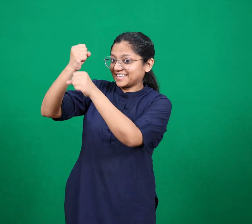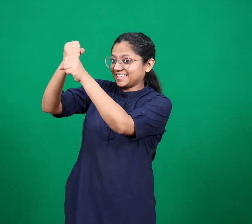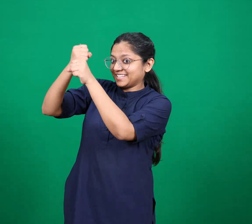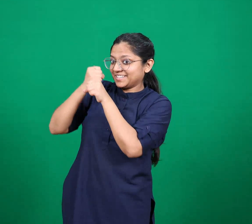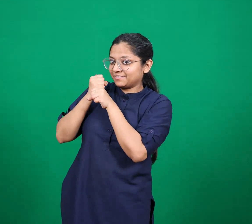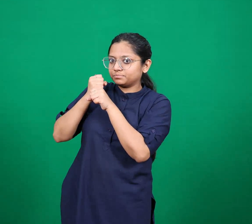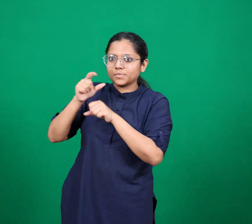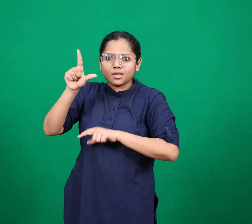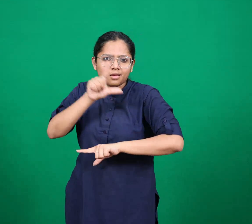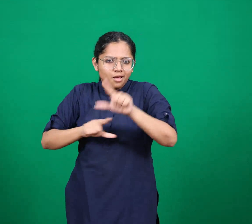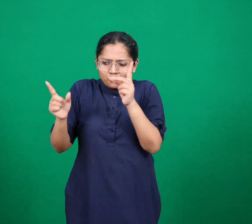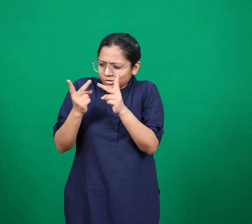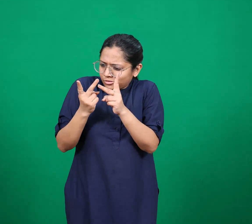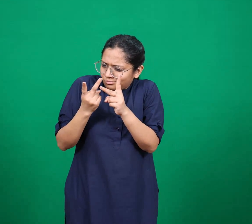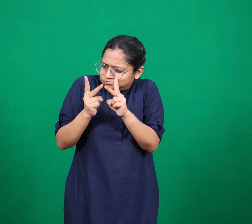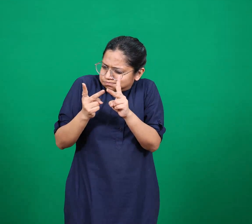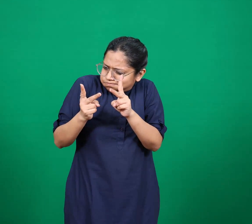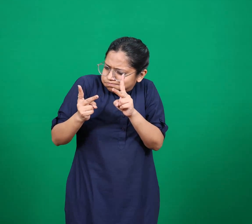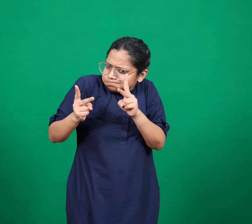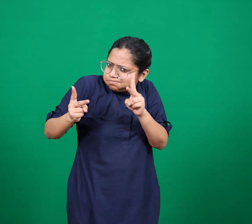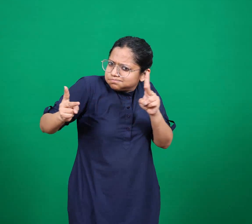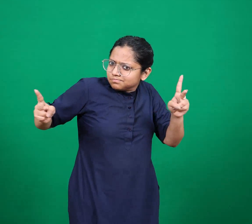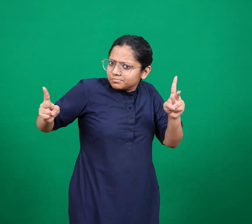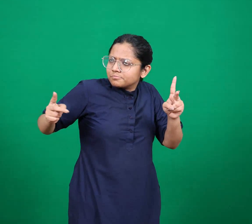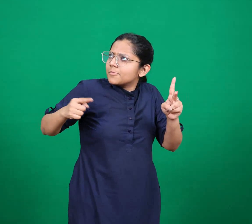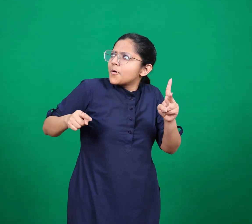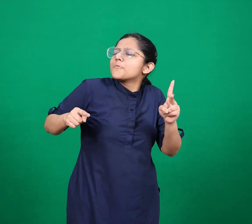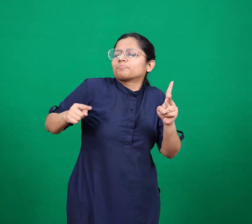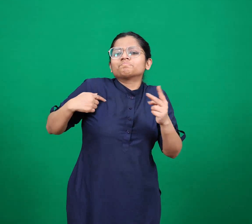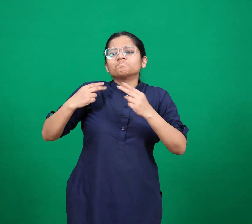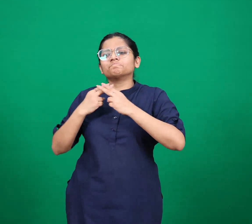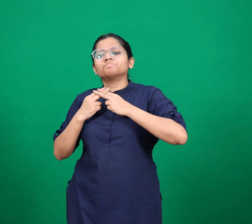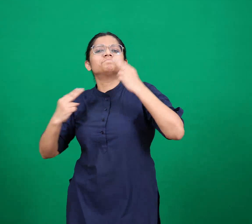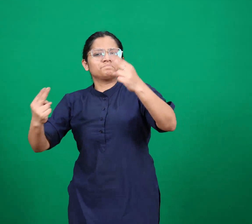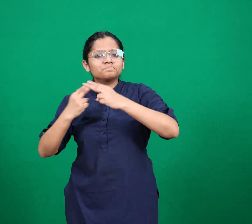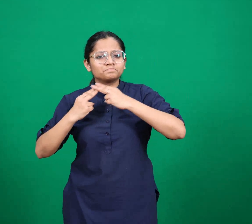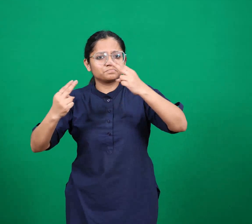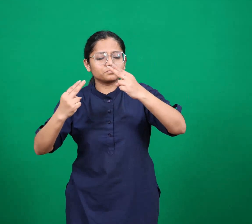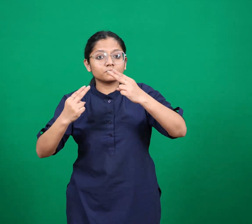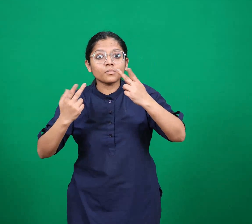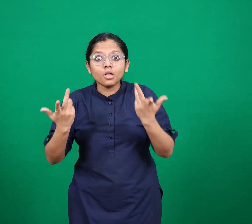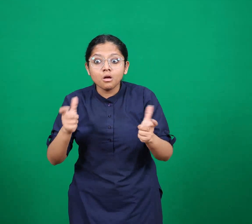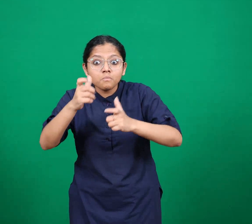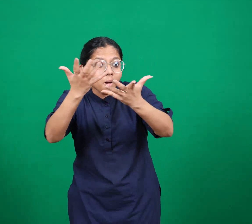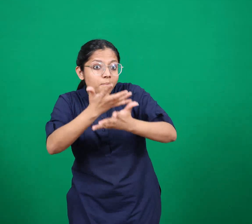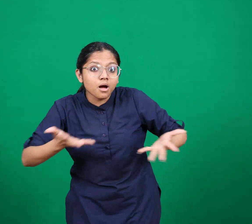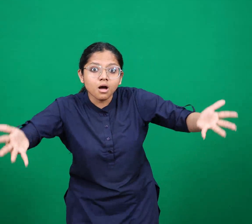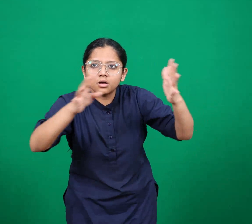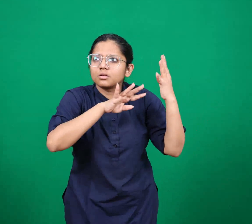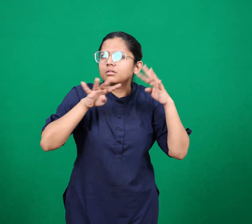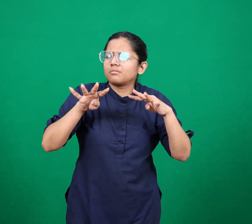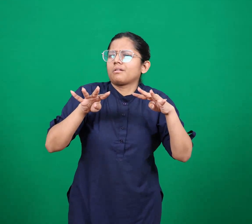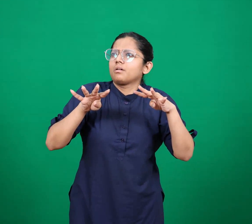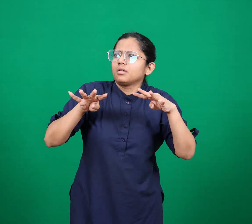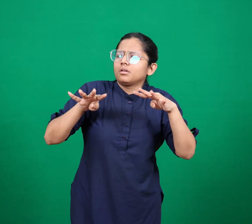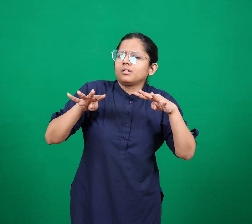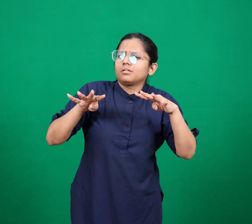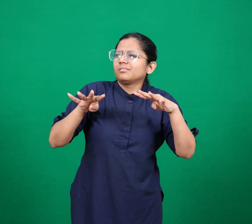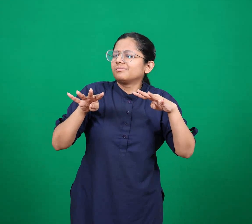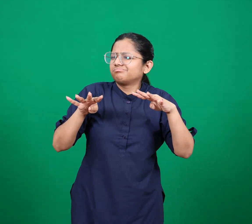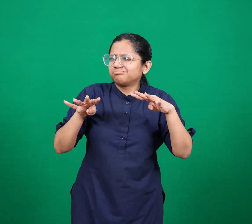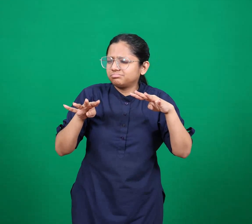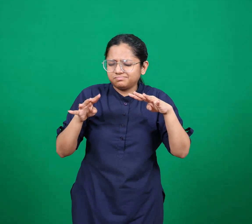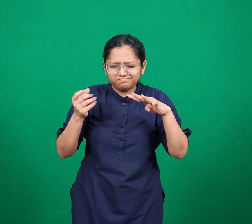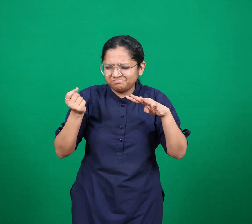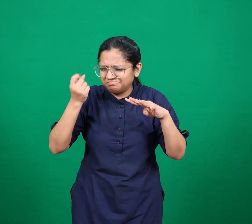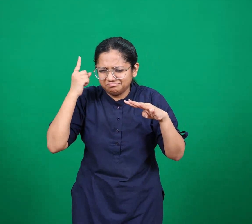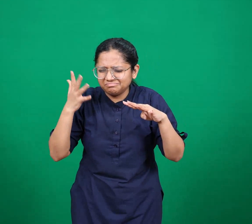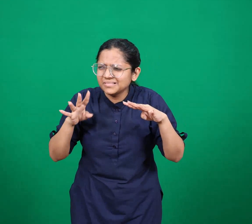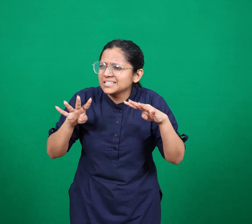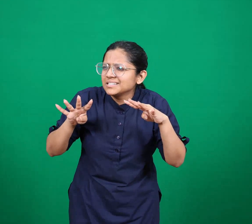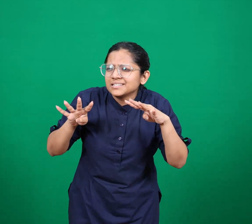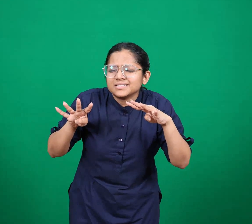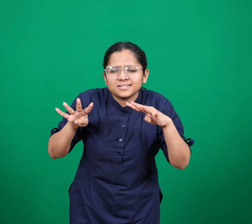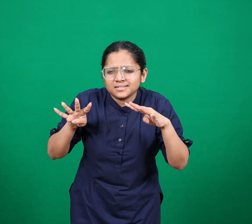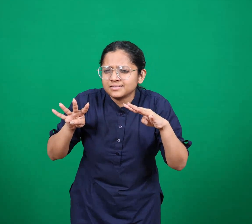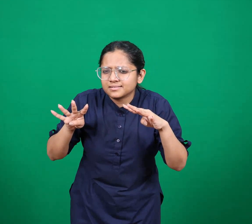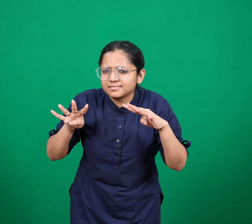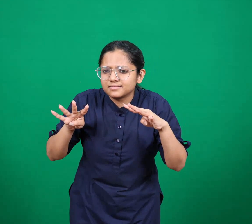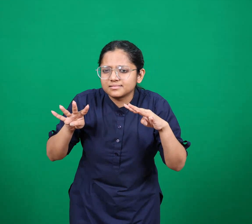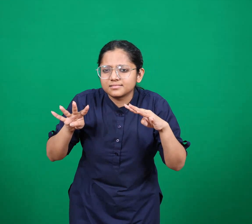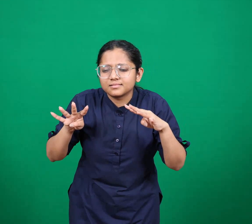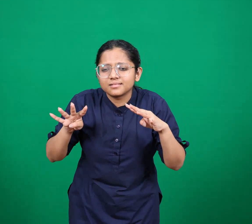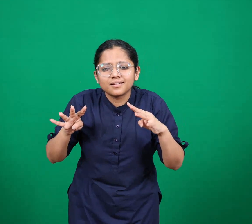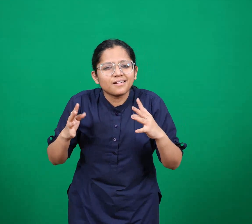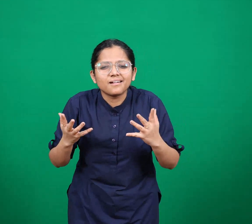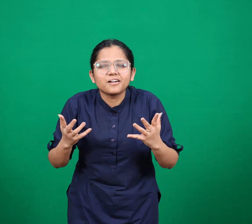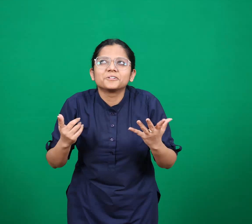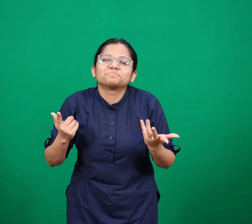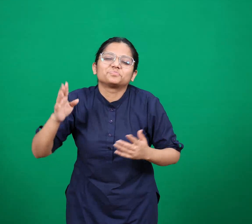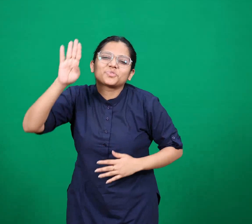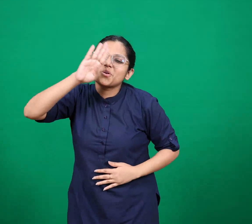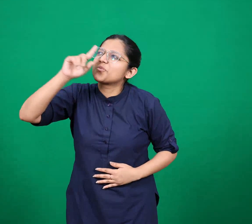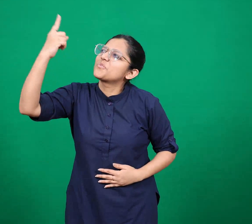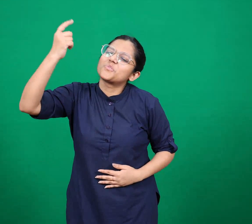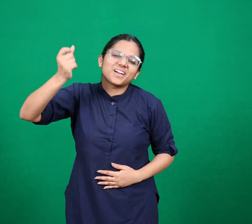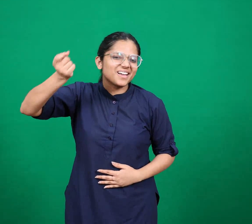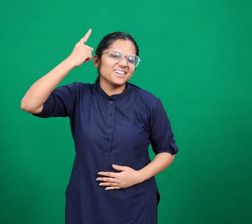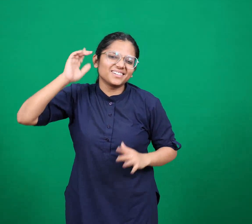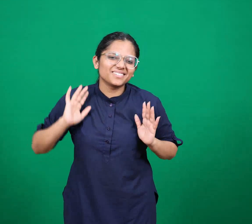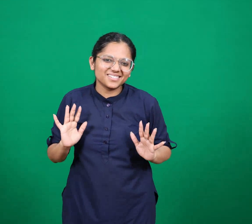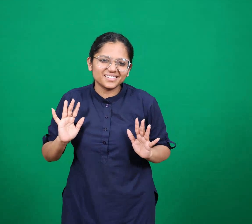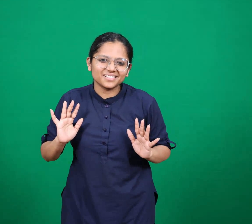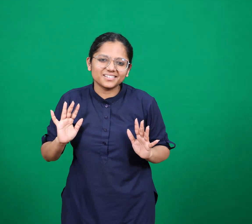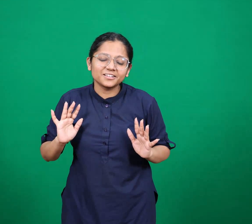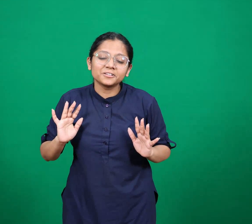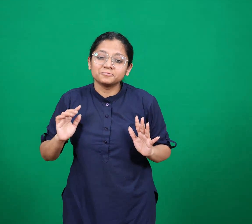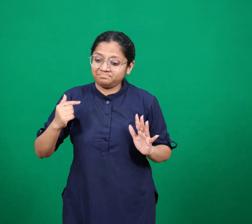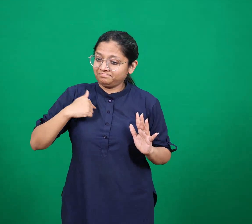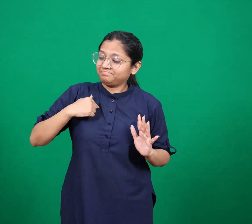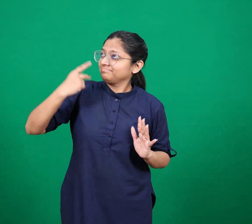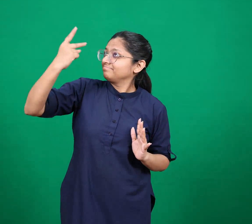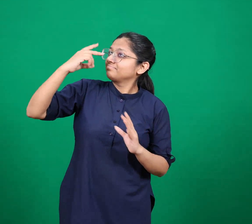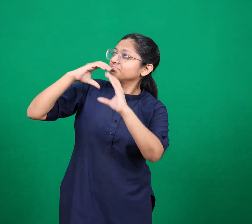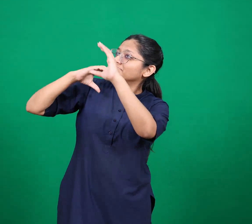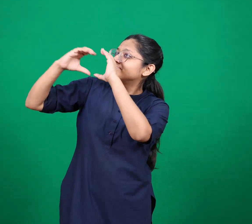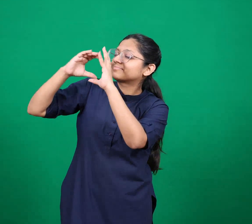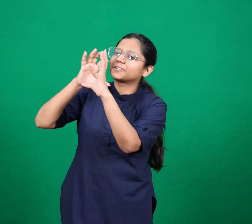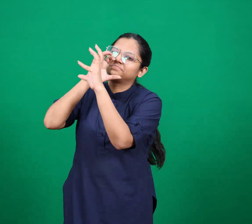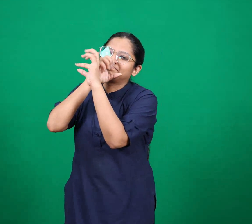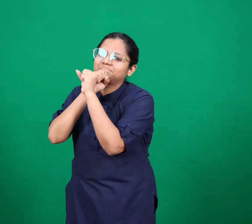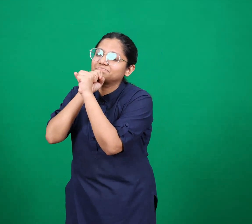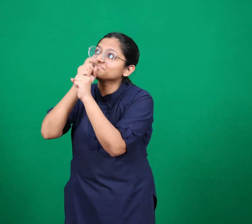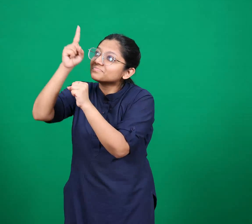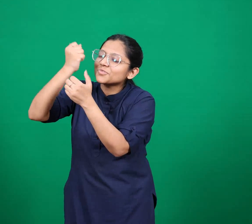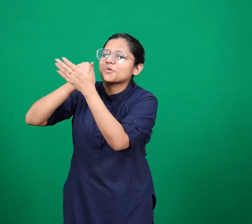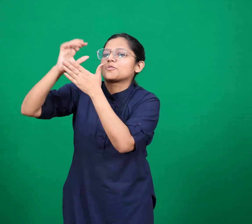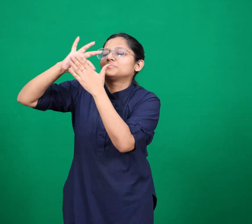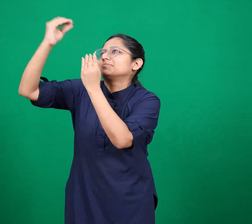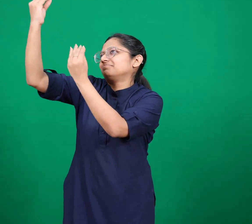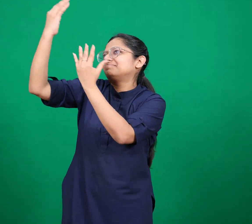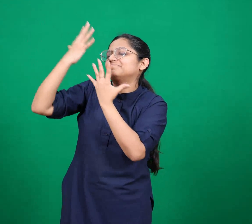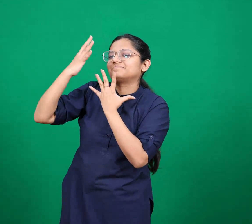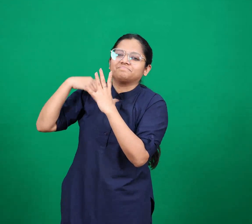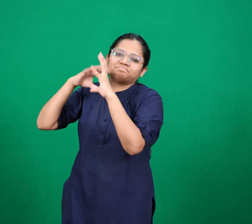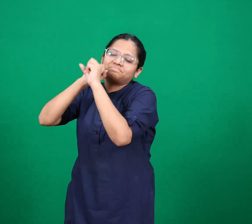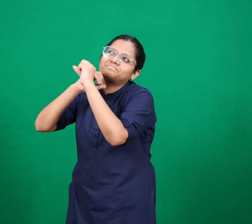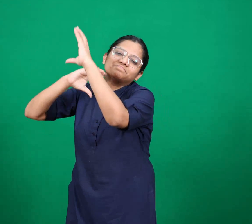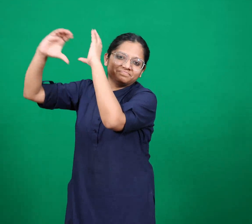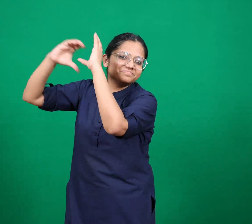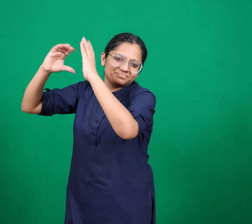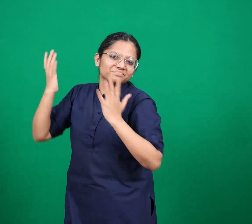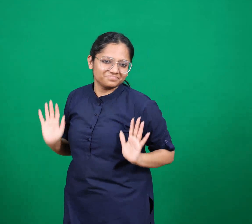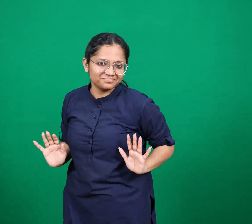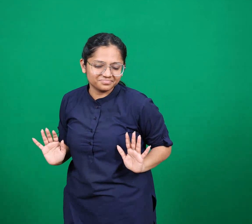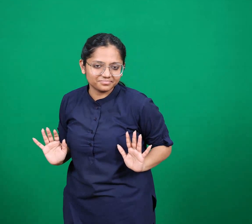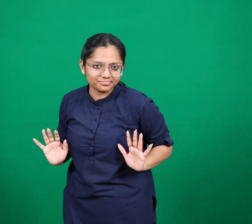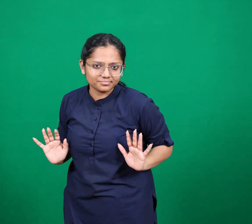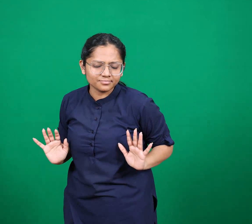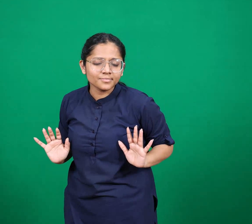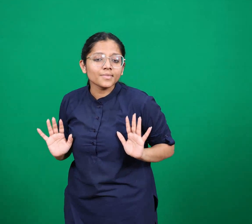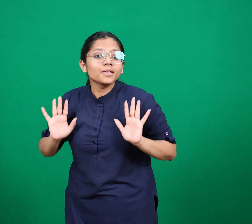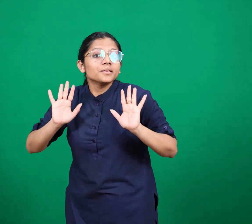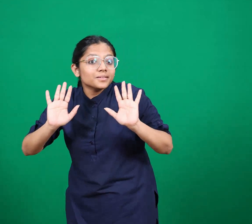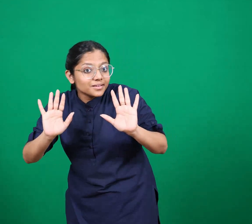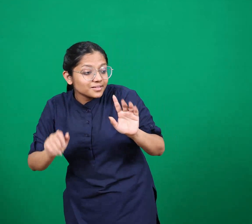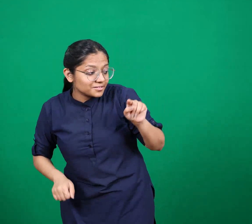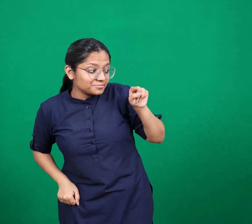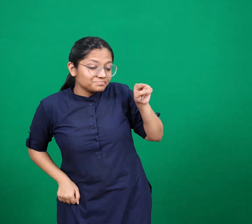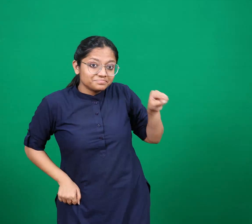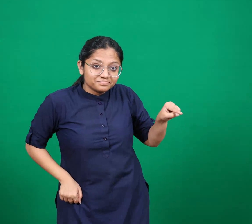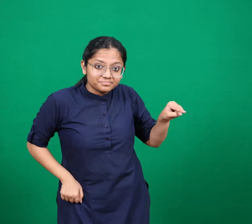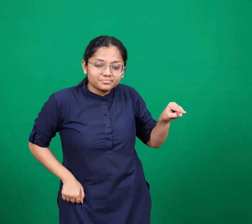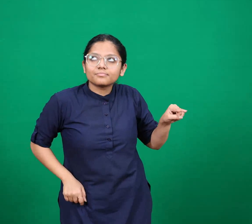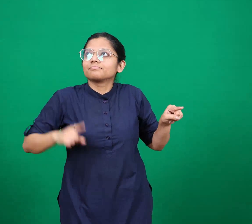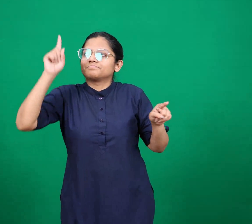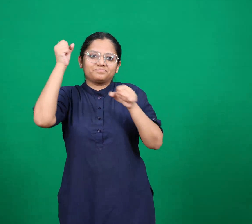Indeed, no one understands him; he utters mysteries in the Spirit.